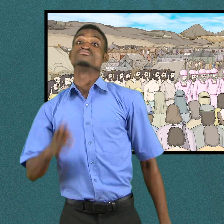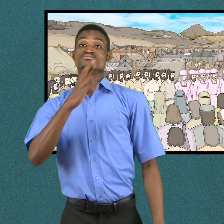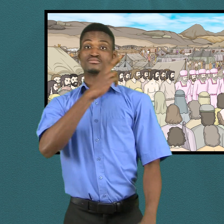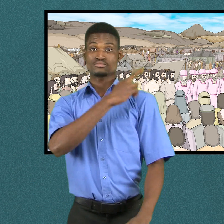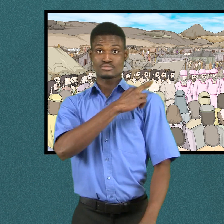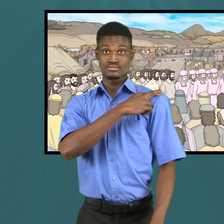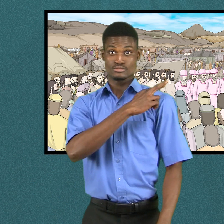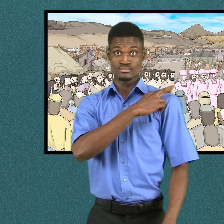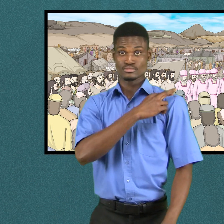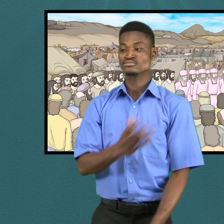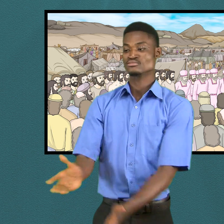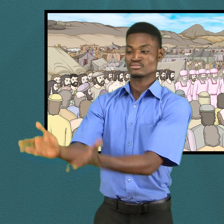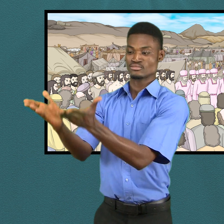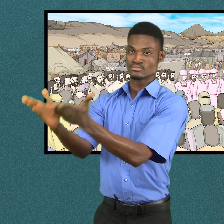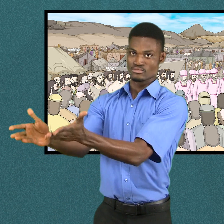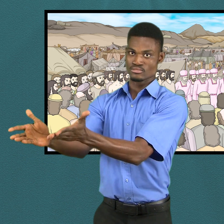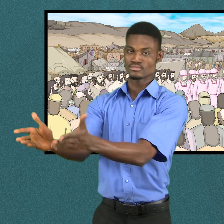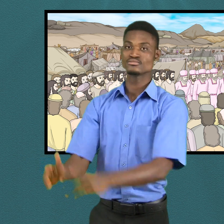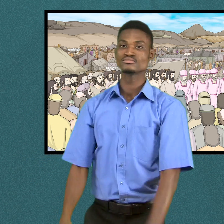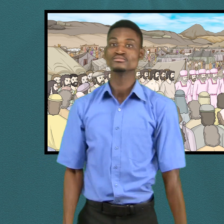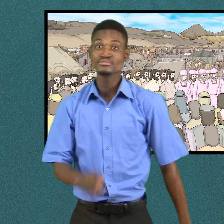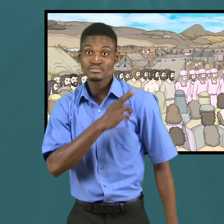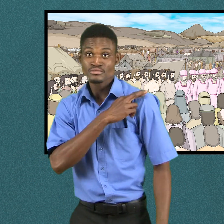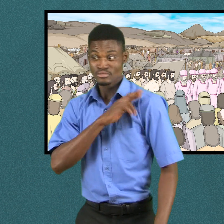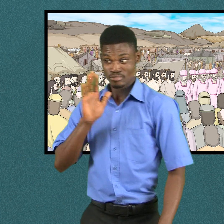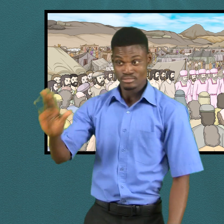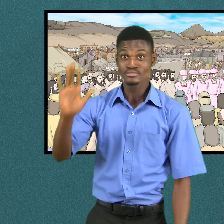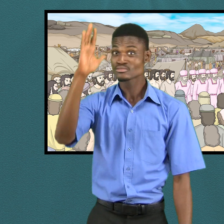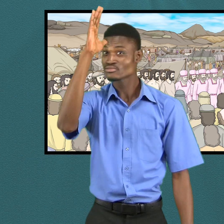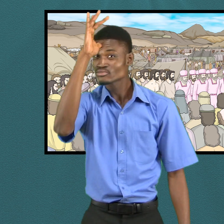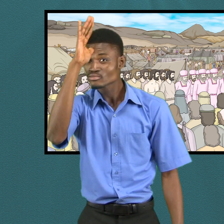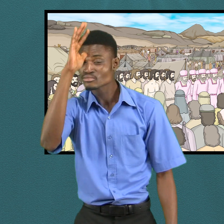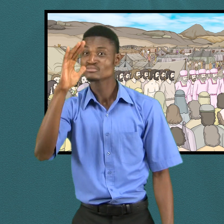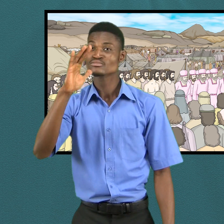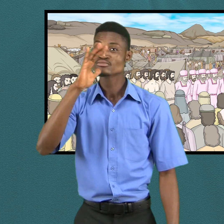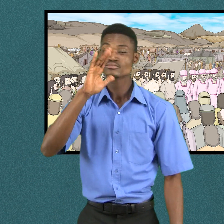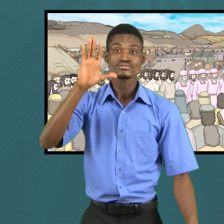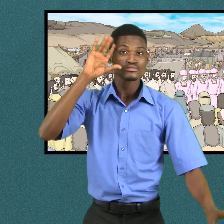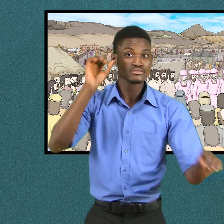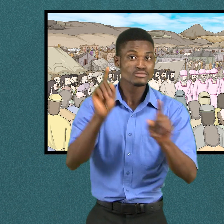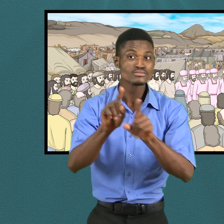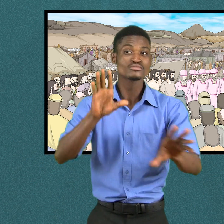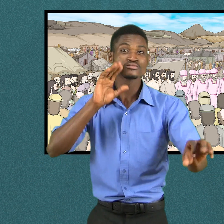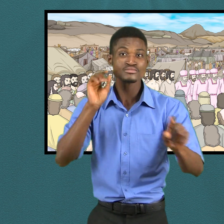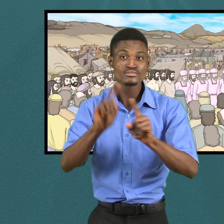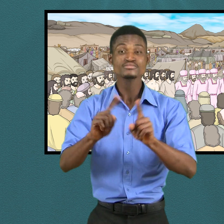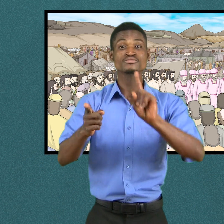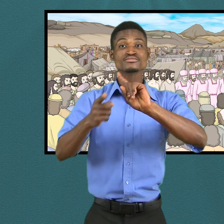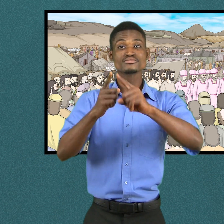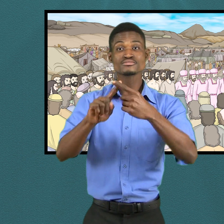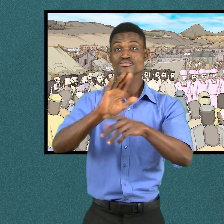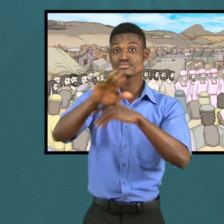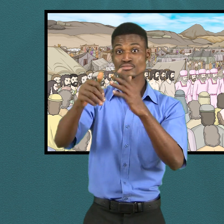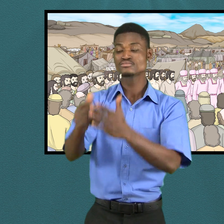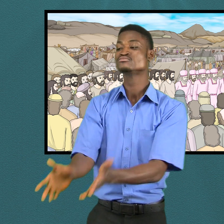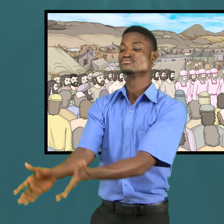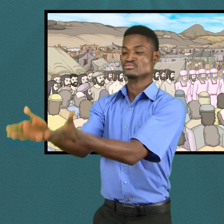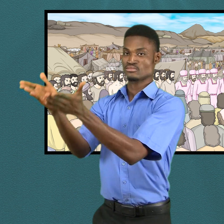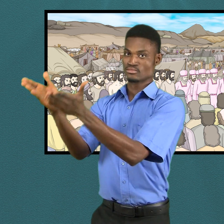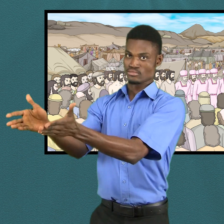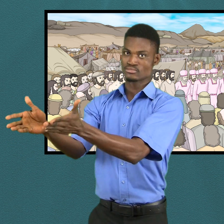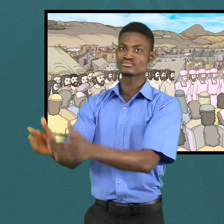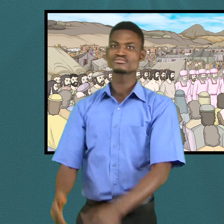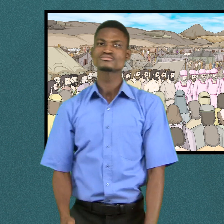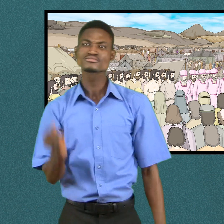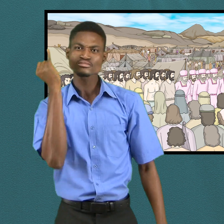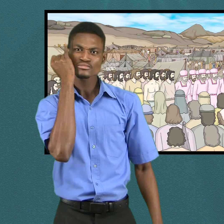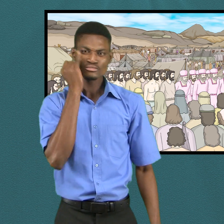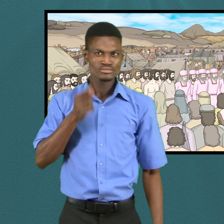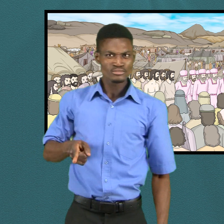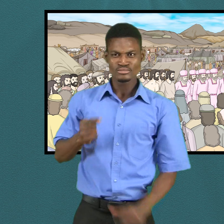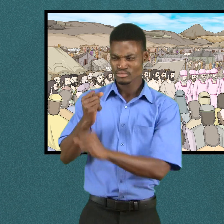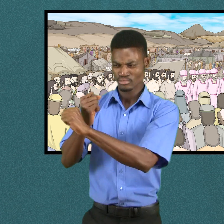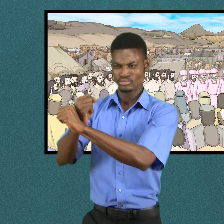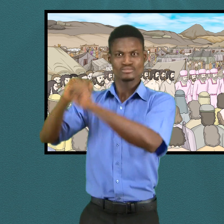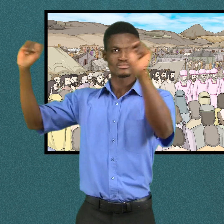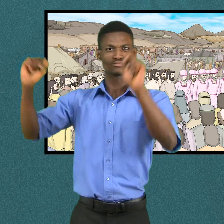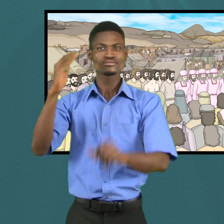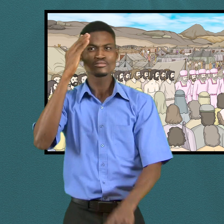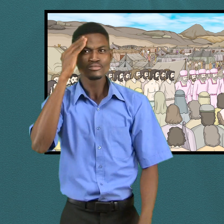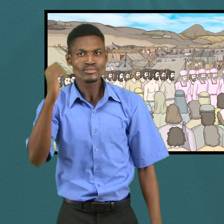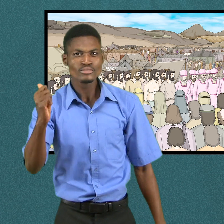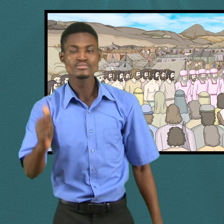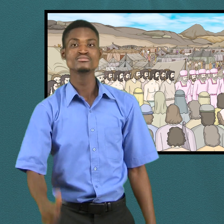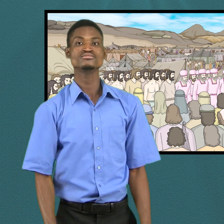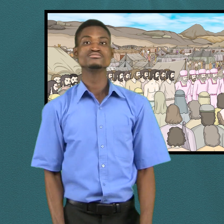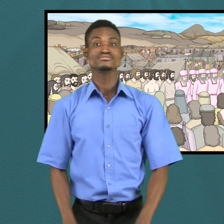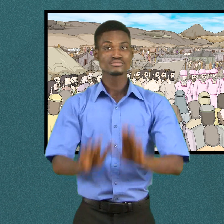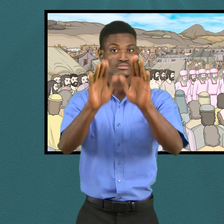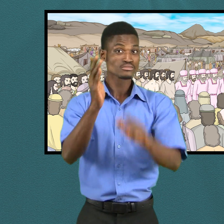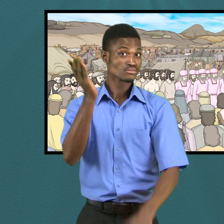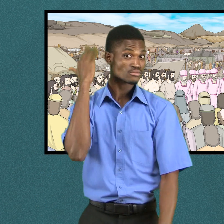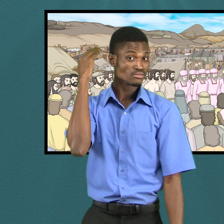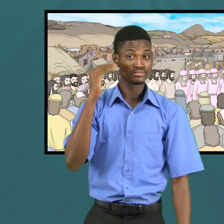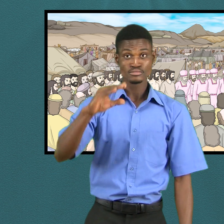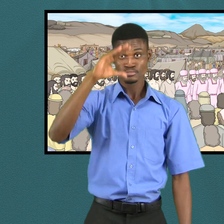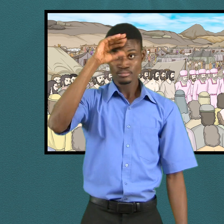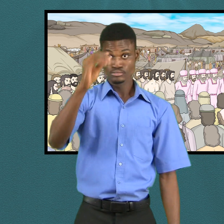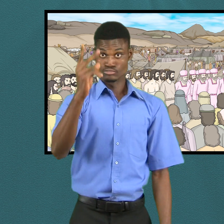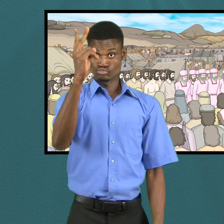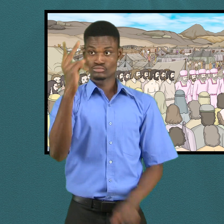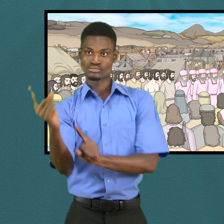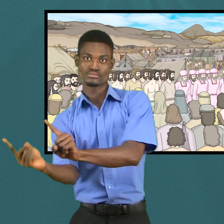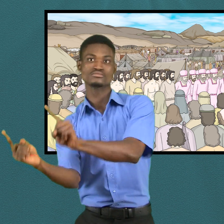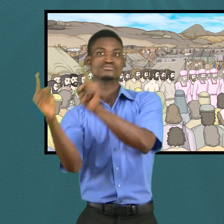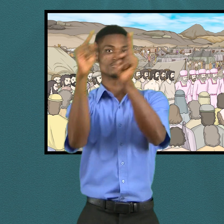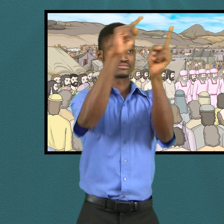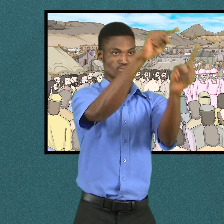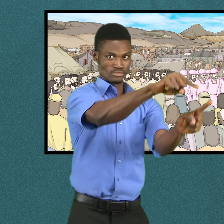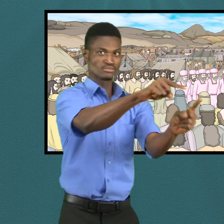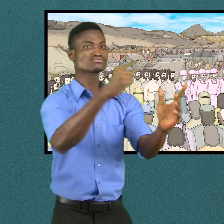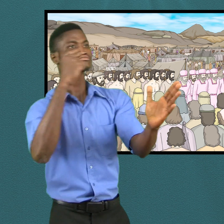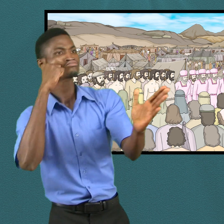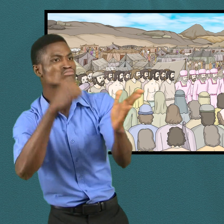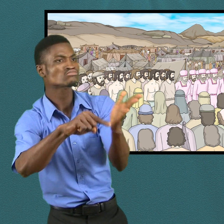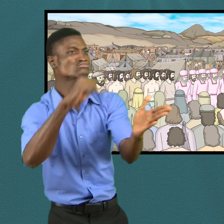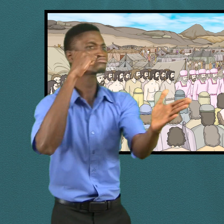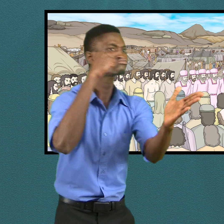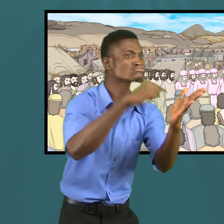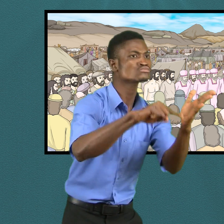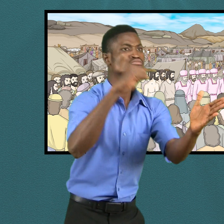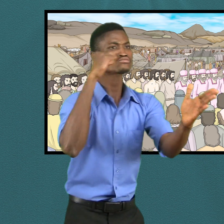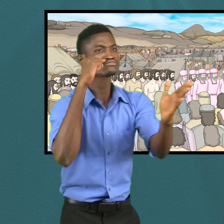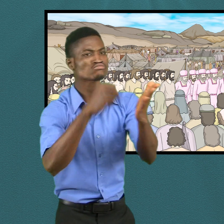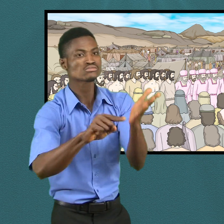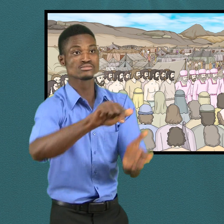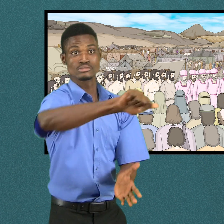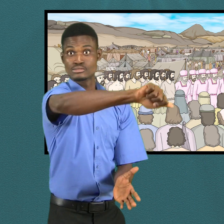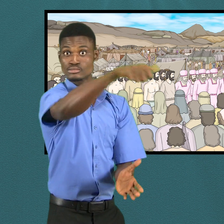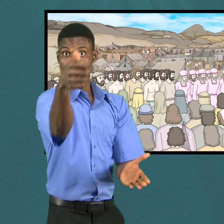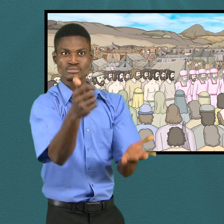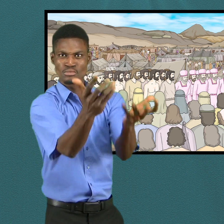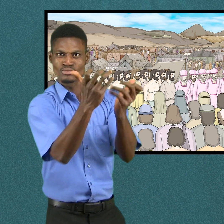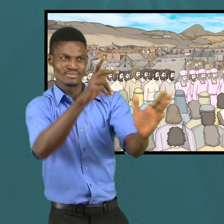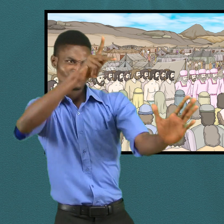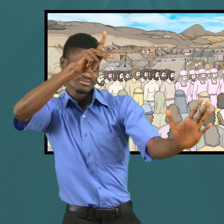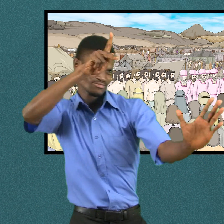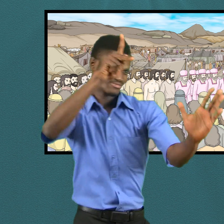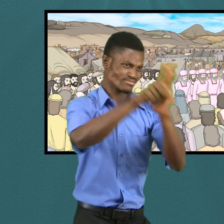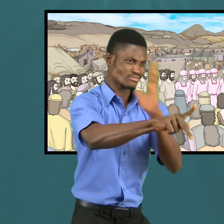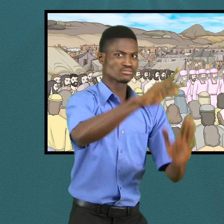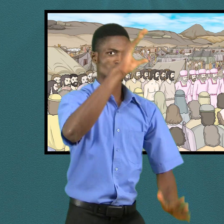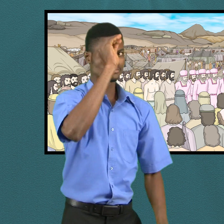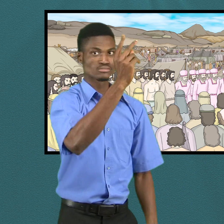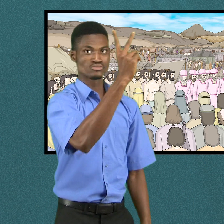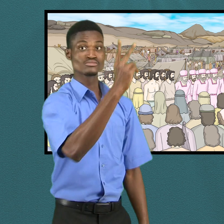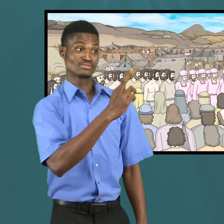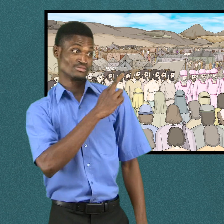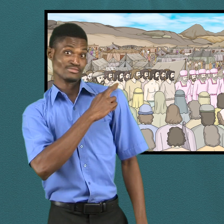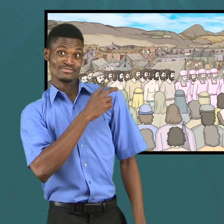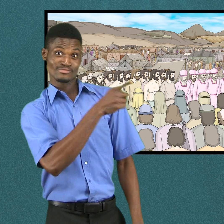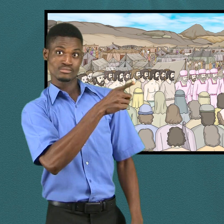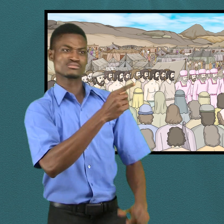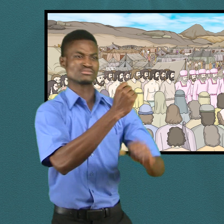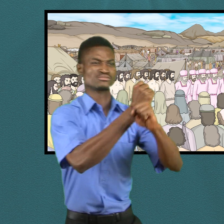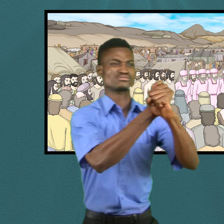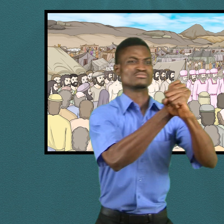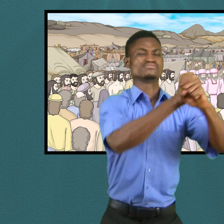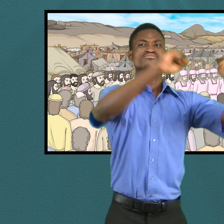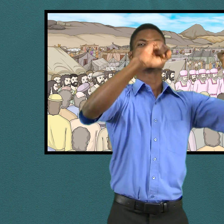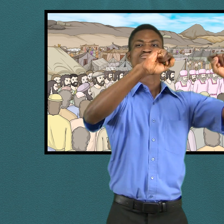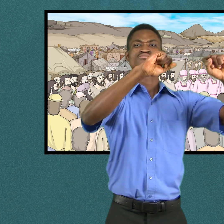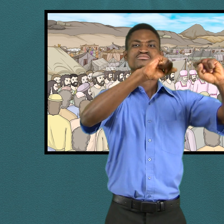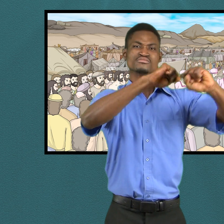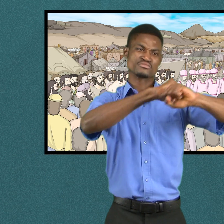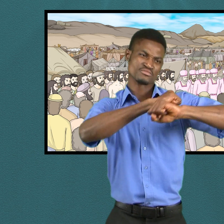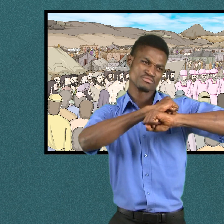However, they put the silver and gold and articles of bronze and iron into the treasury of the LORD’s house.